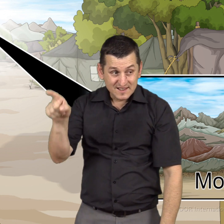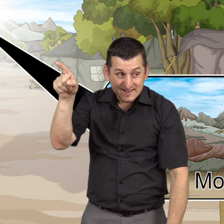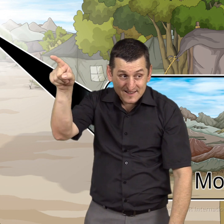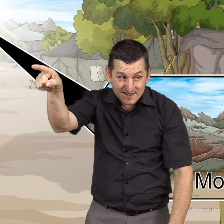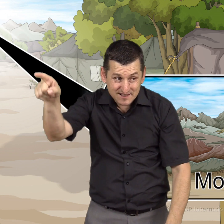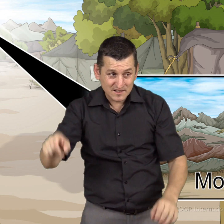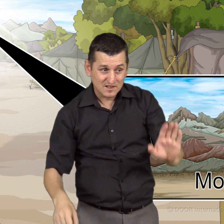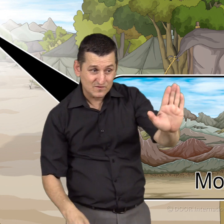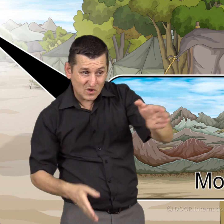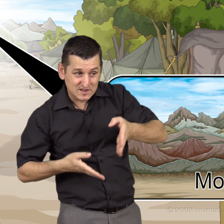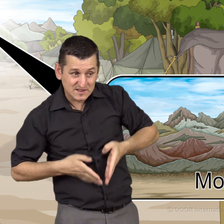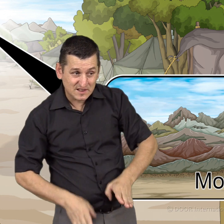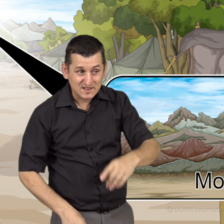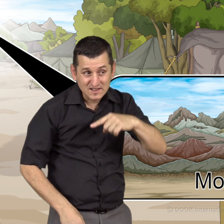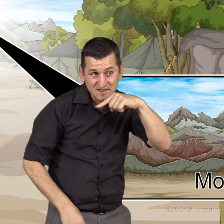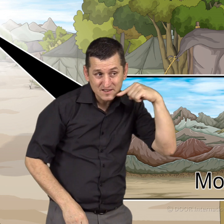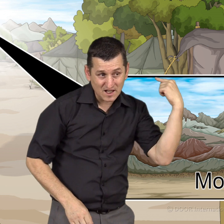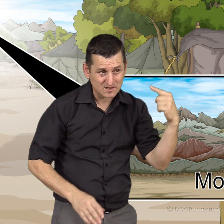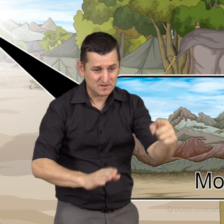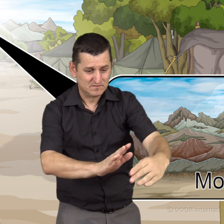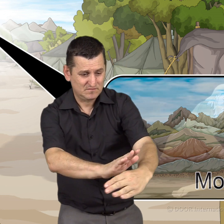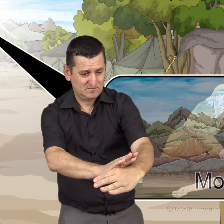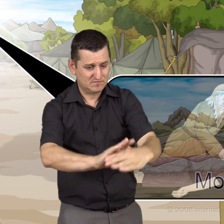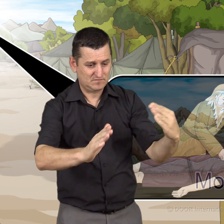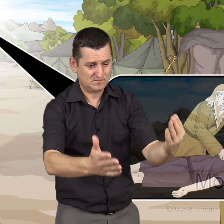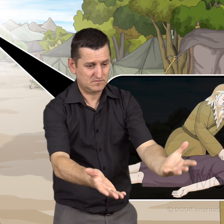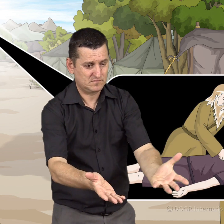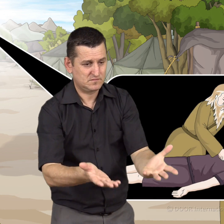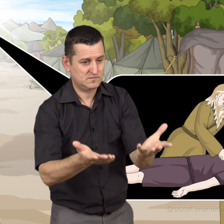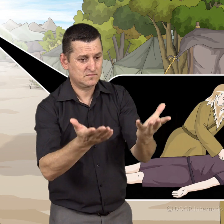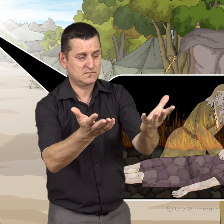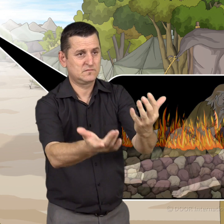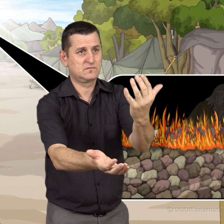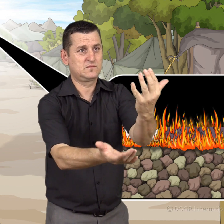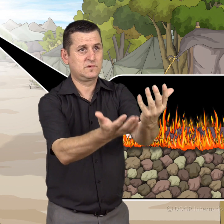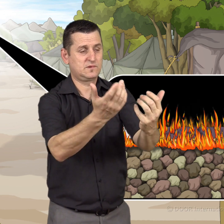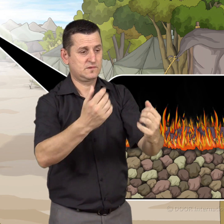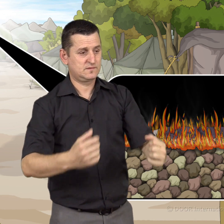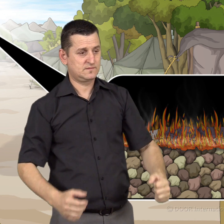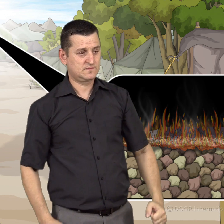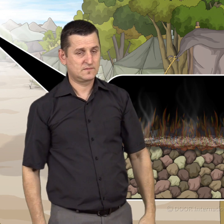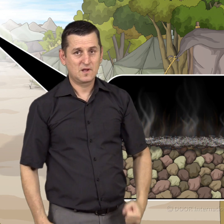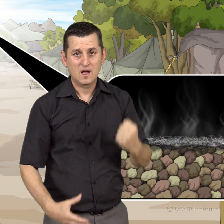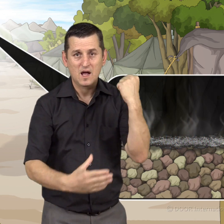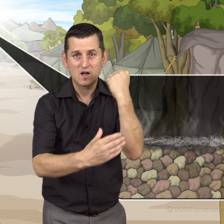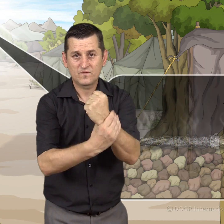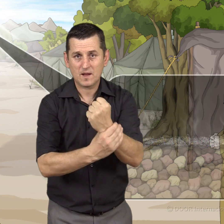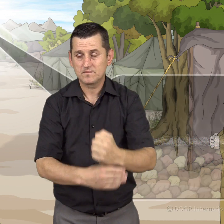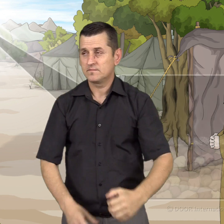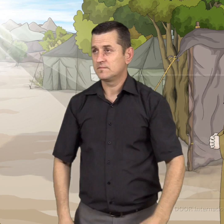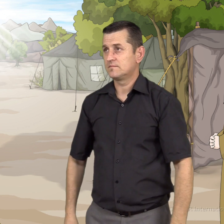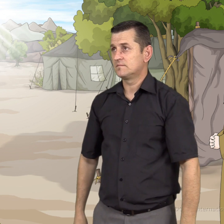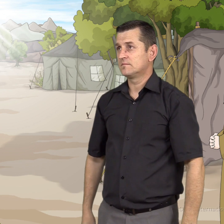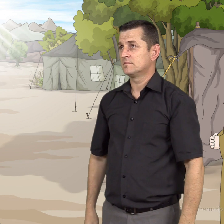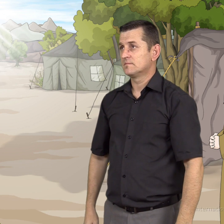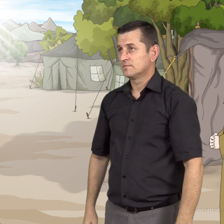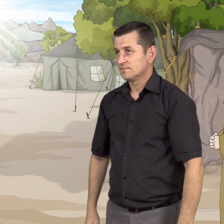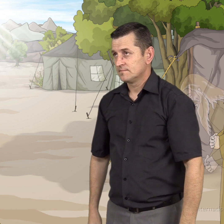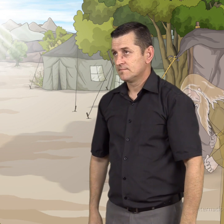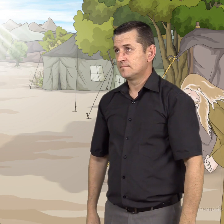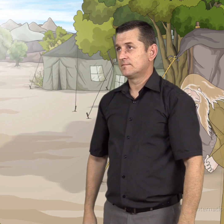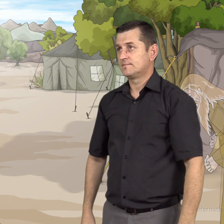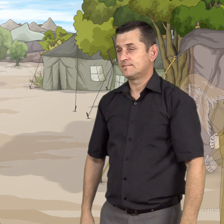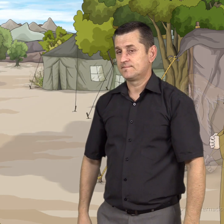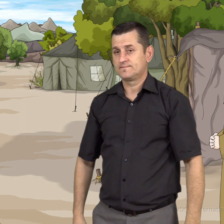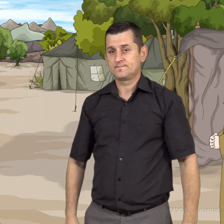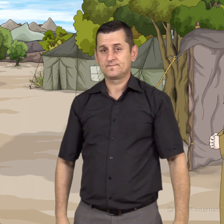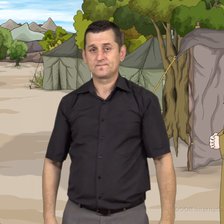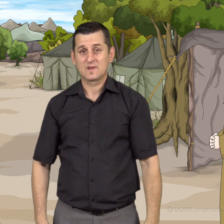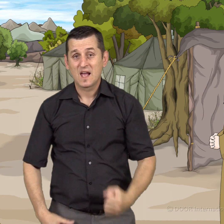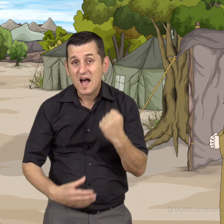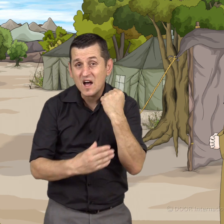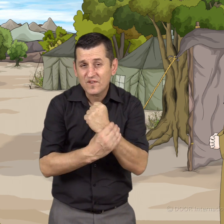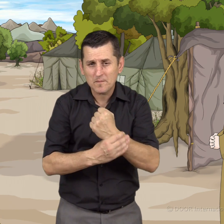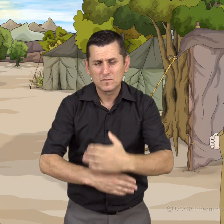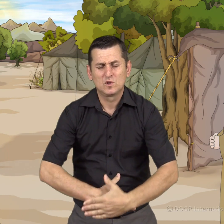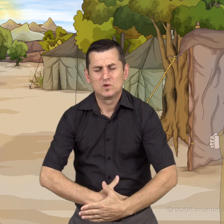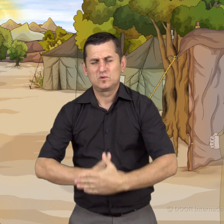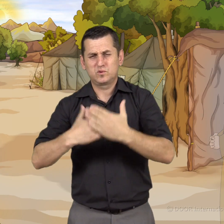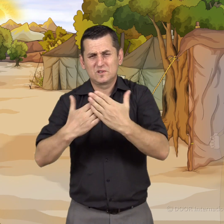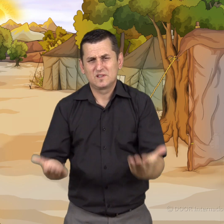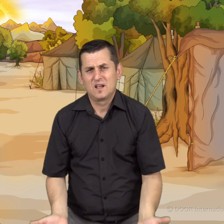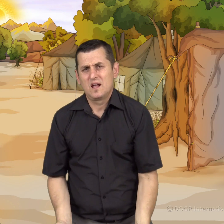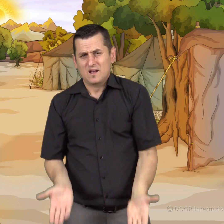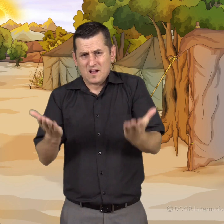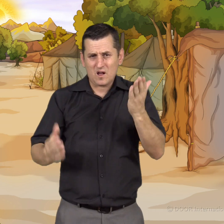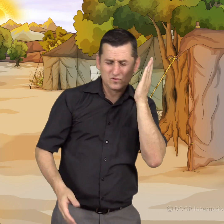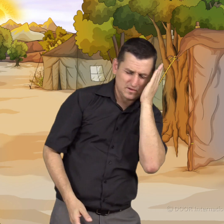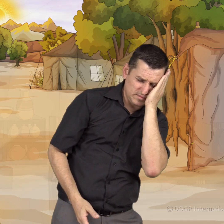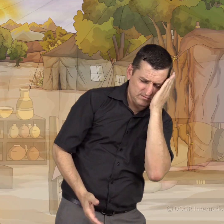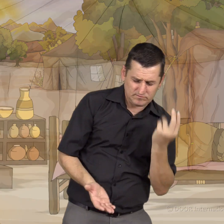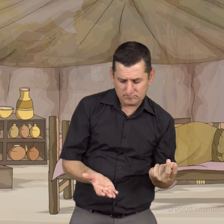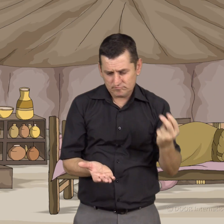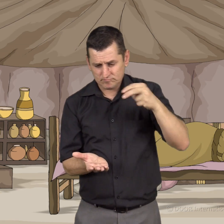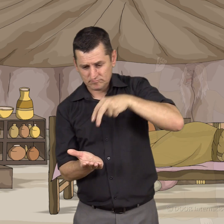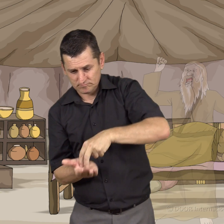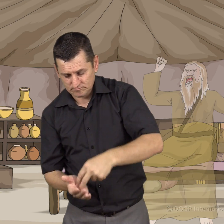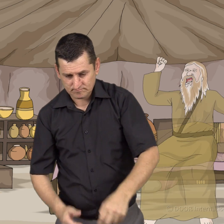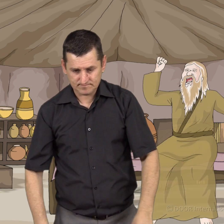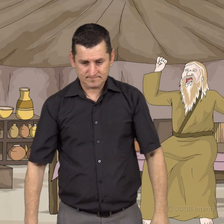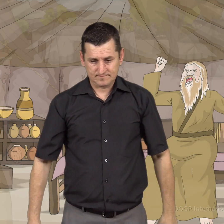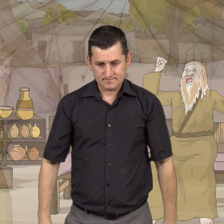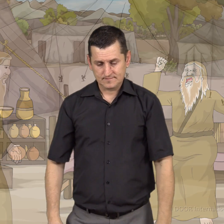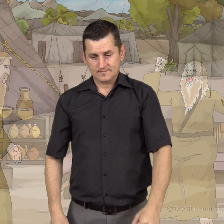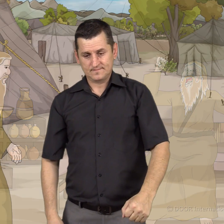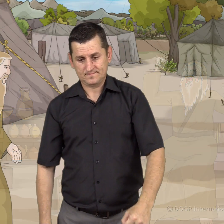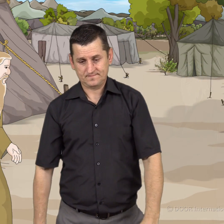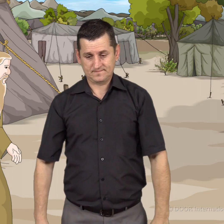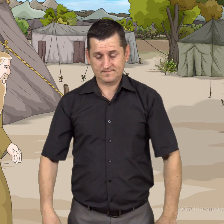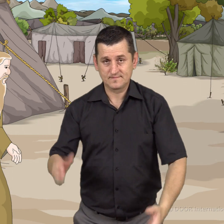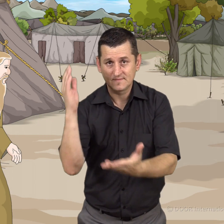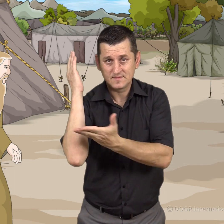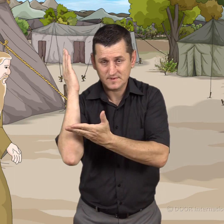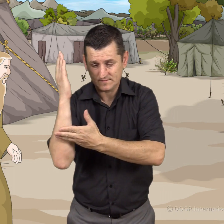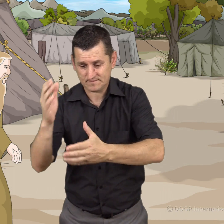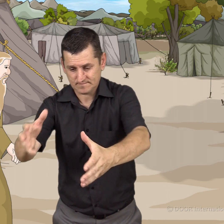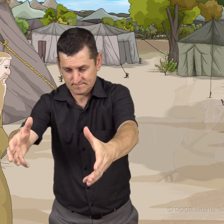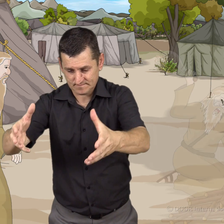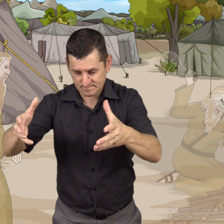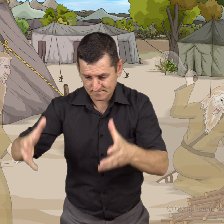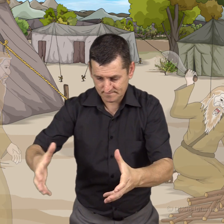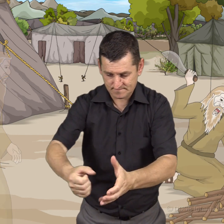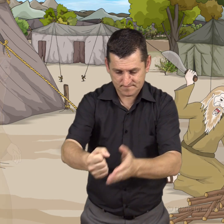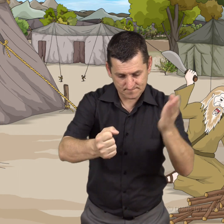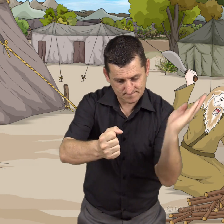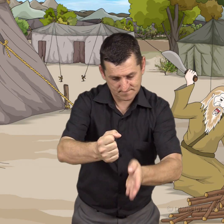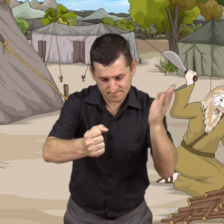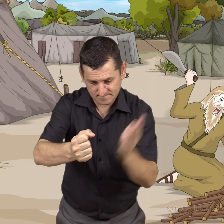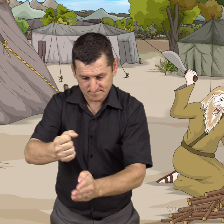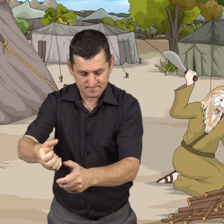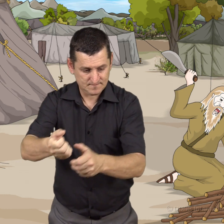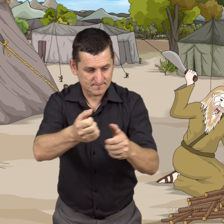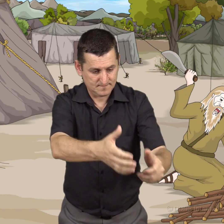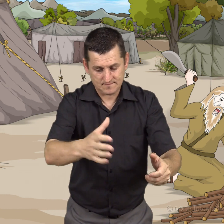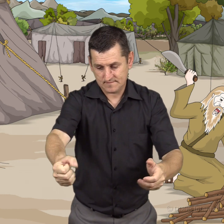Offer him there as a burnt offering on one of the mountains, which I will show you.” So Abraham got up early the next morning, saddled his donkey, and took along two of his servants and his son Isaac.